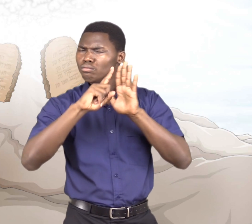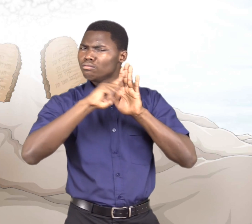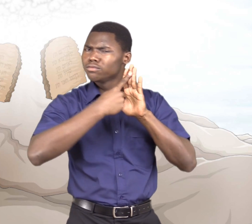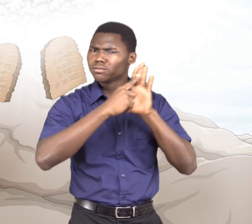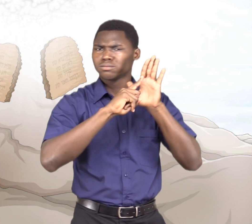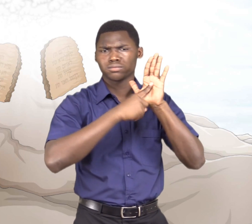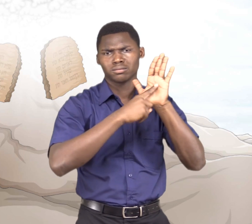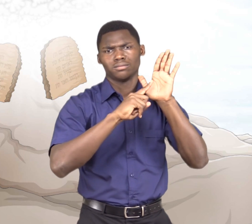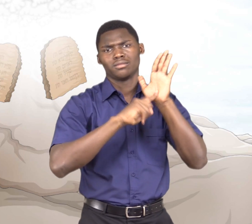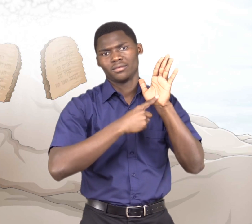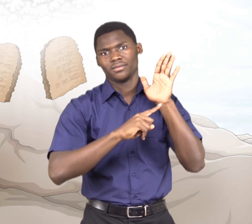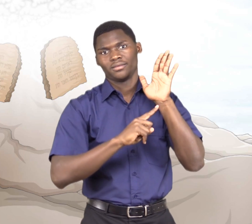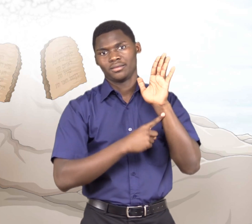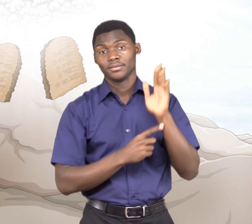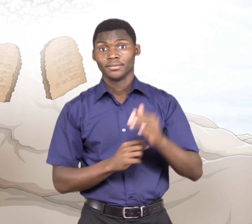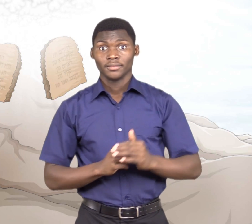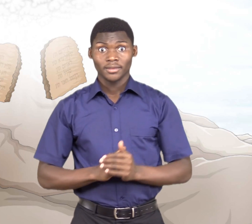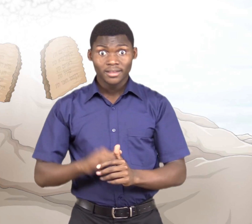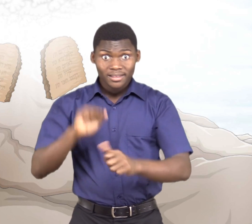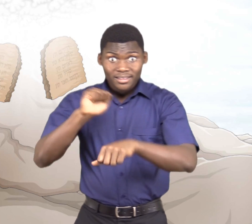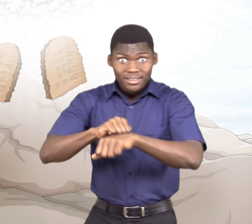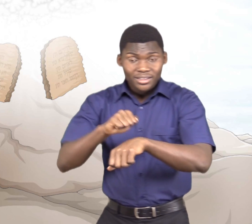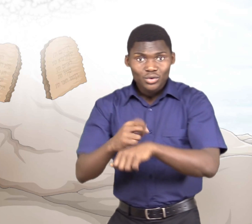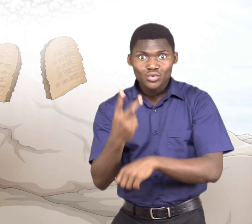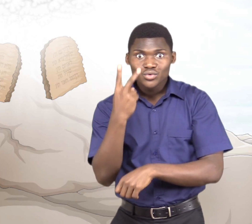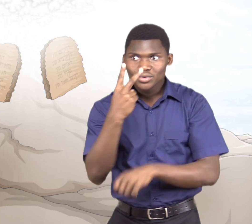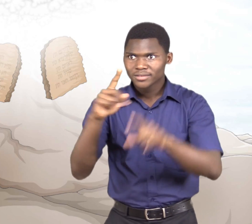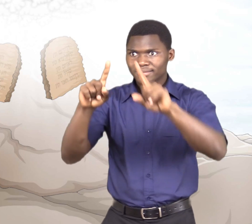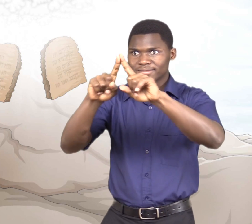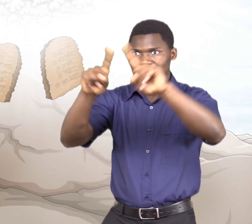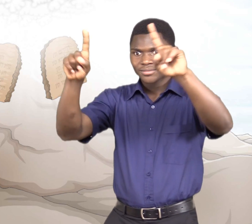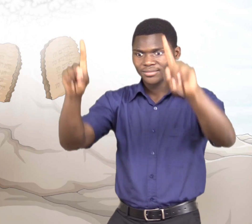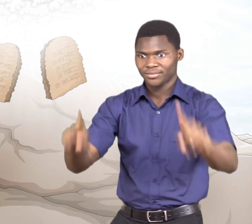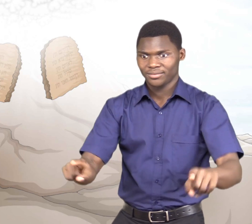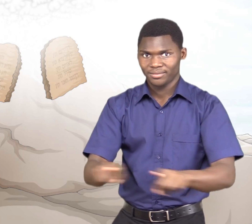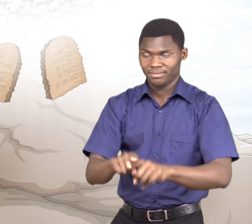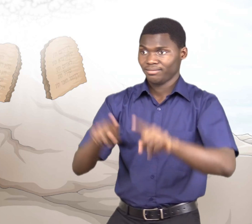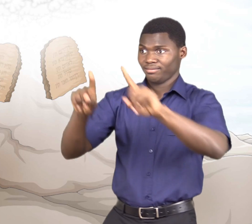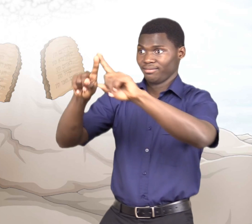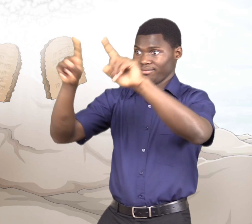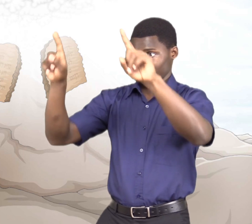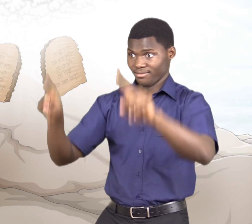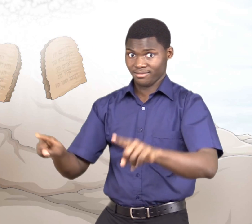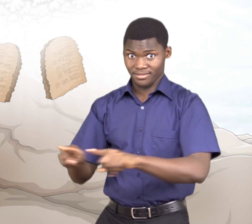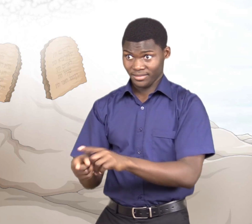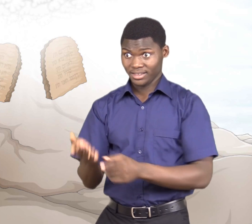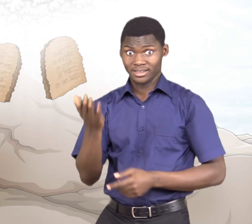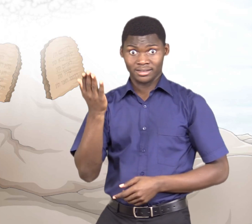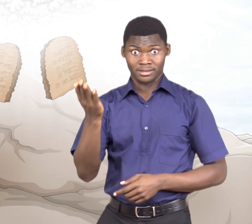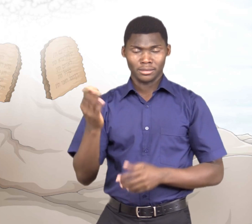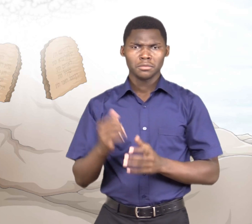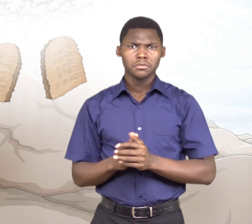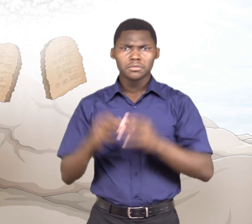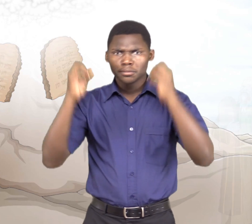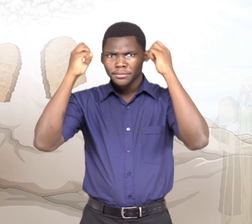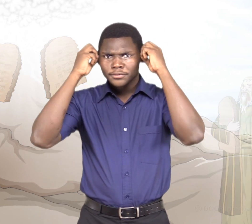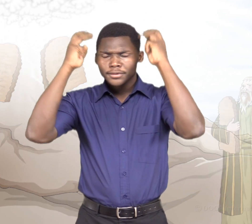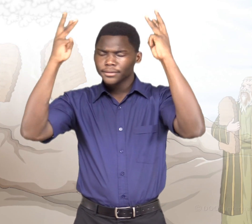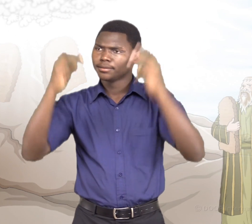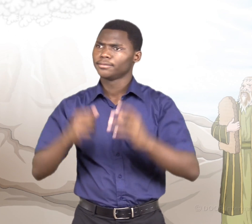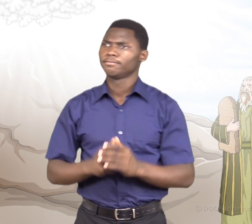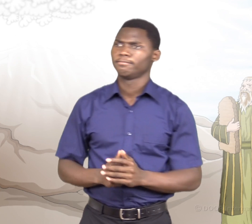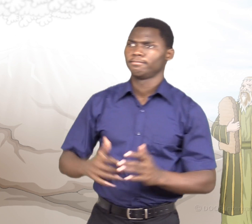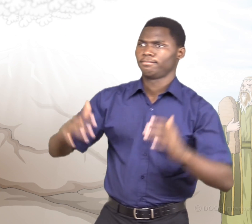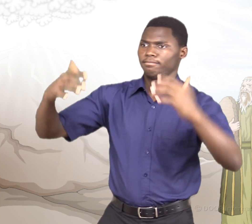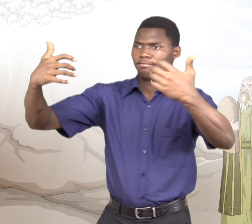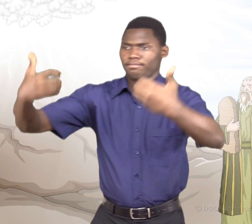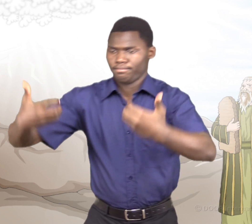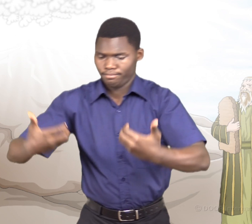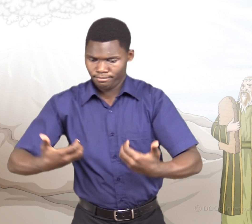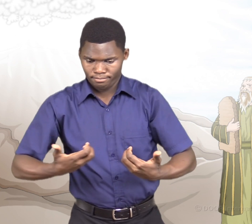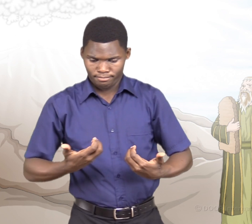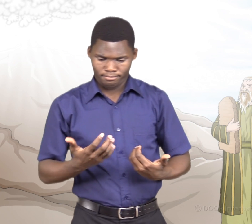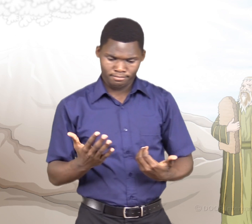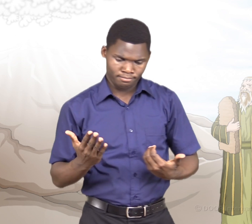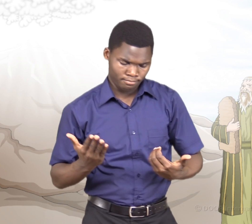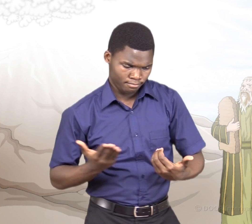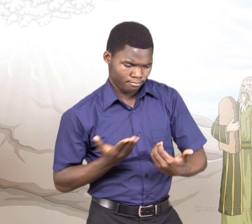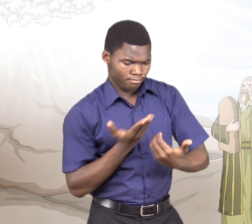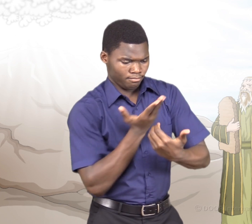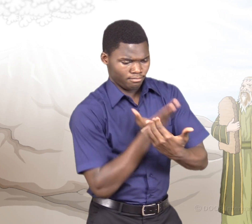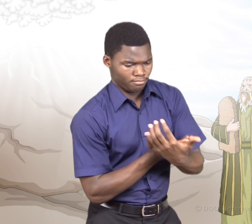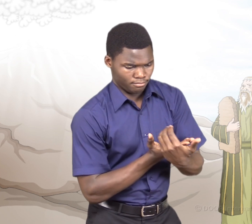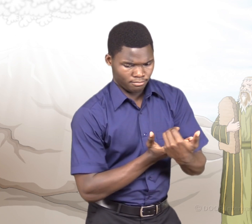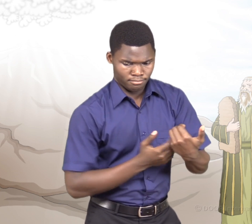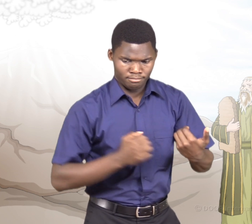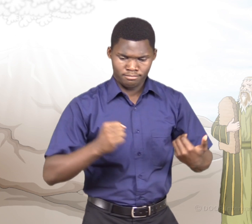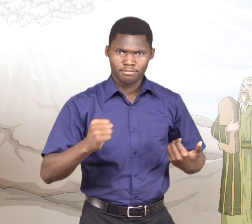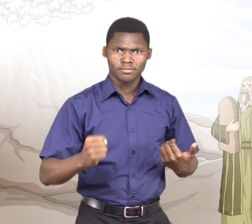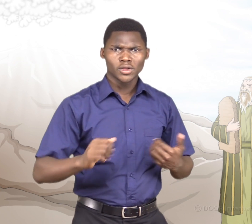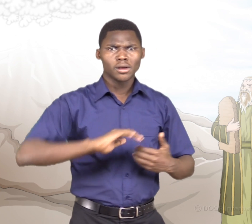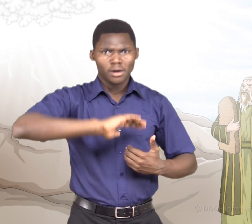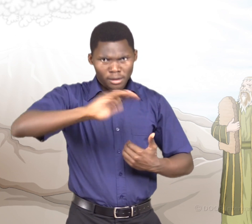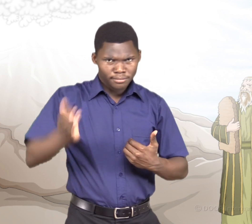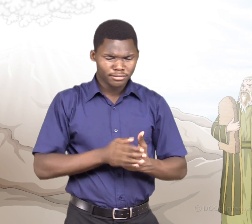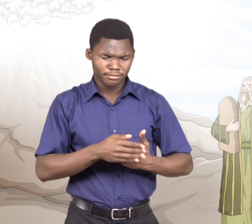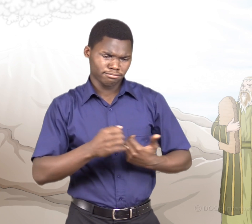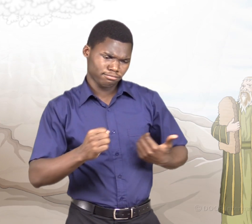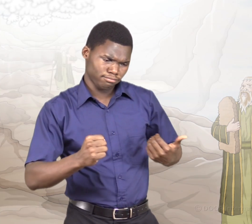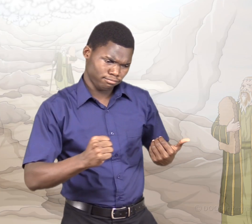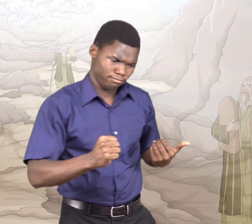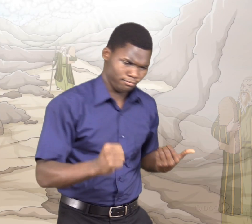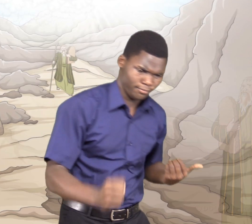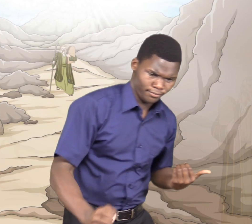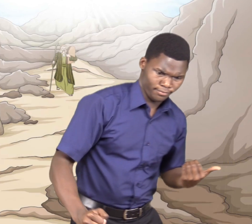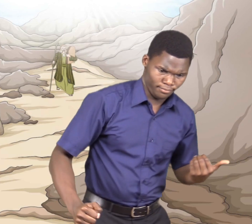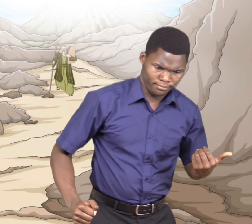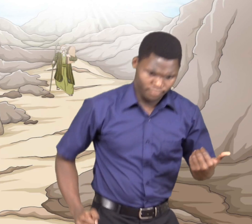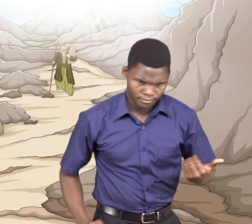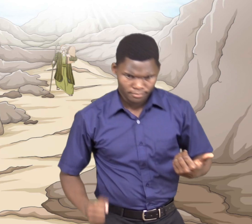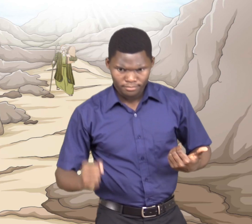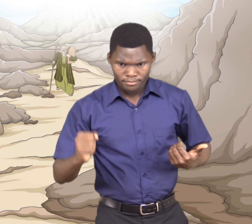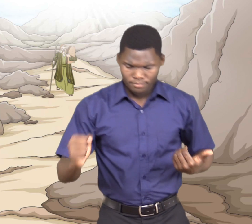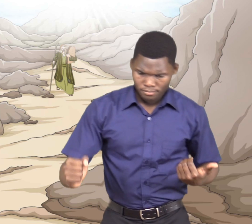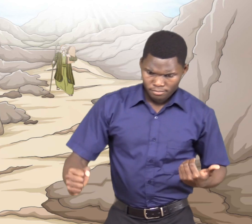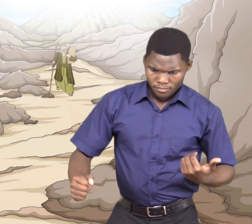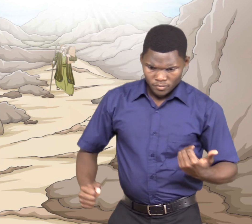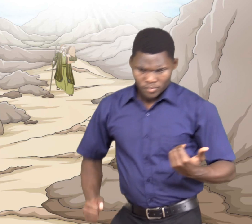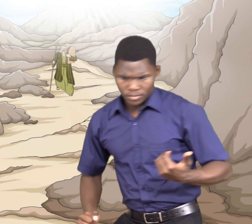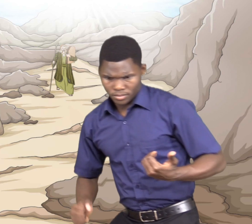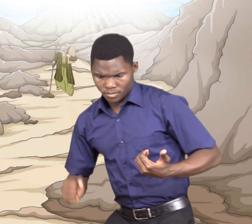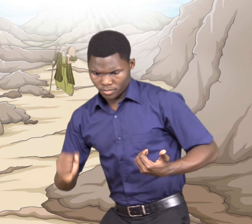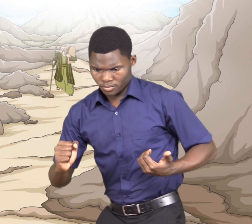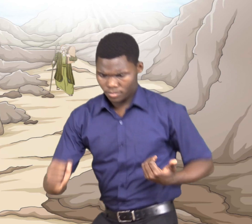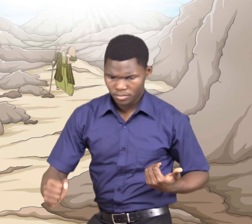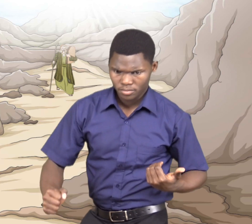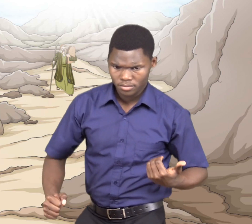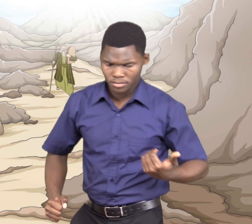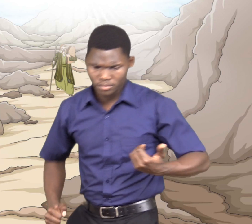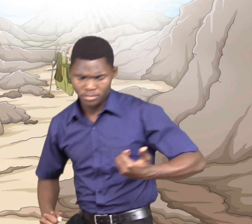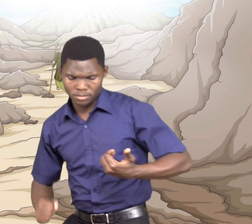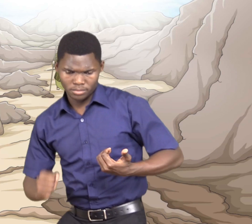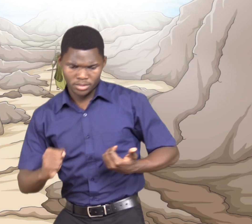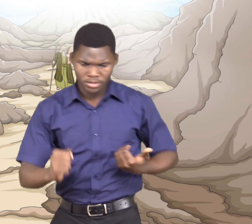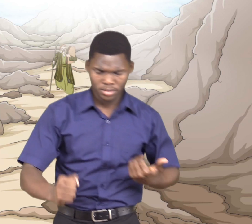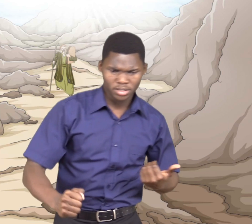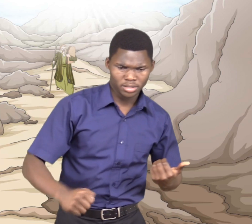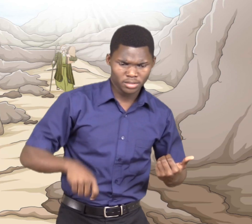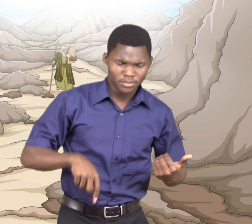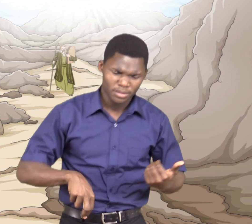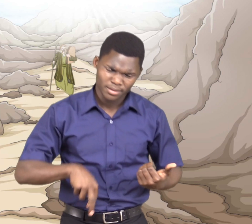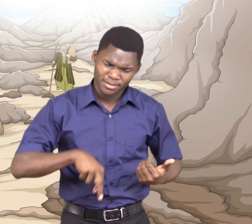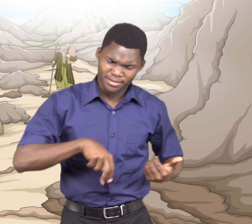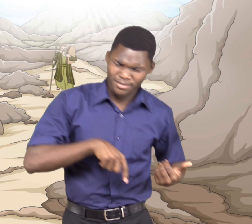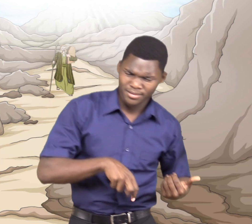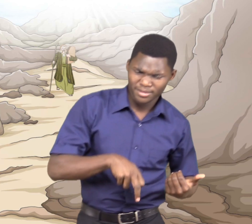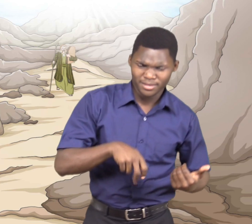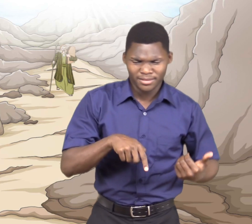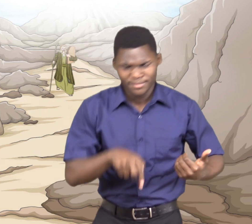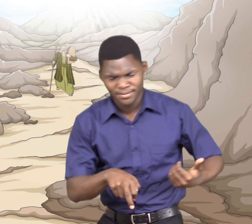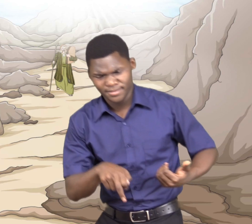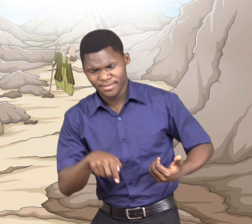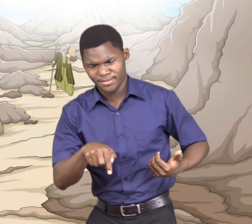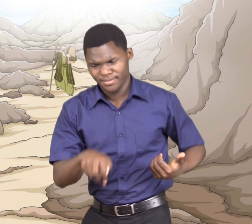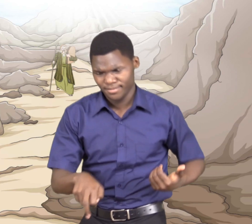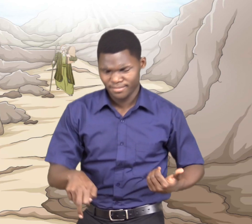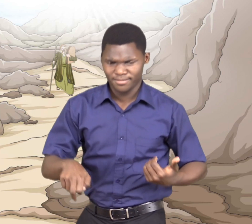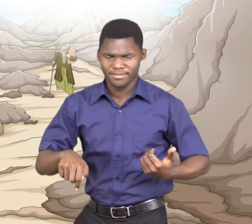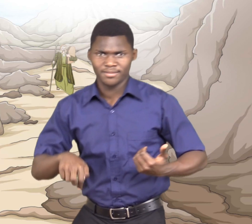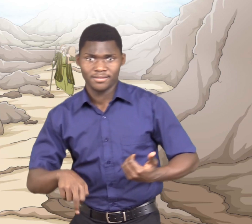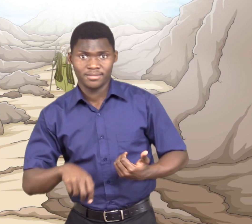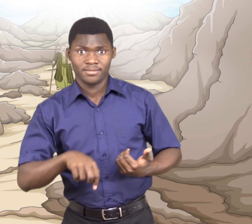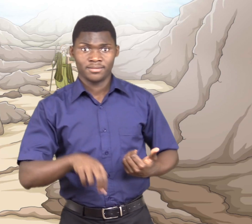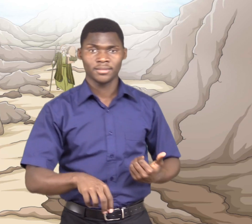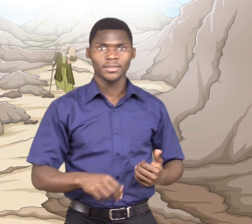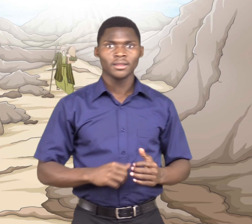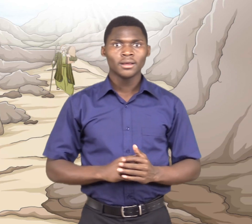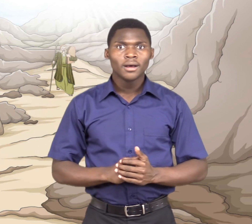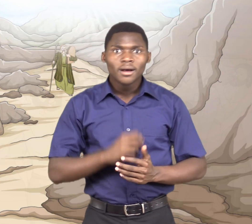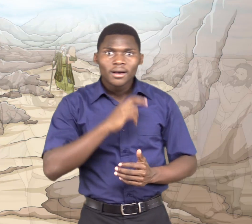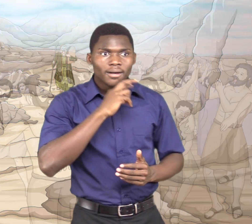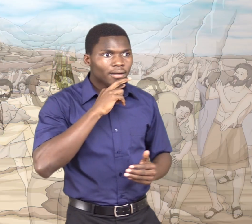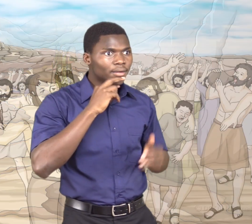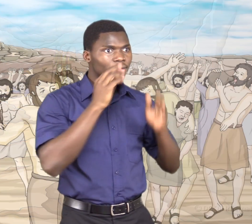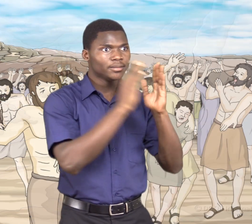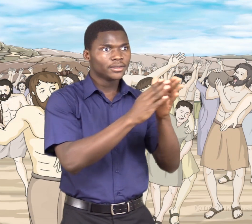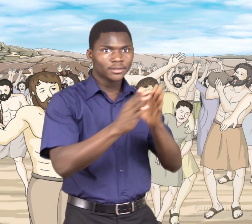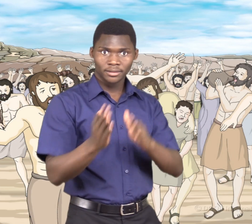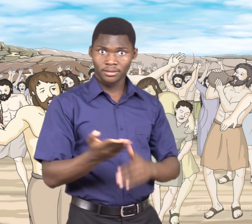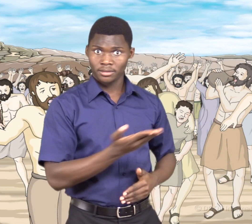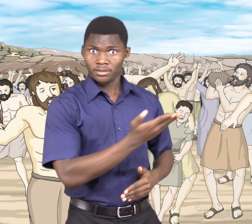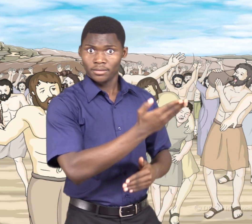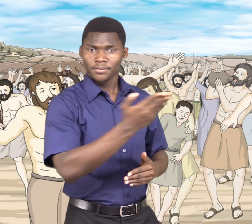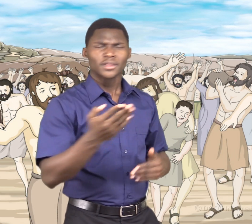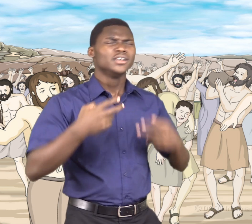The tablets were the work of God, and the writing was the writing of God, engraved on the tablets.